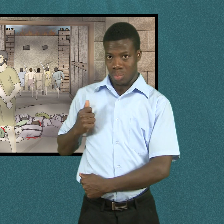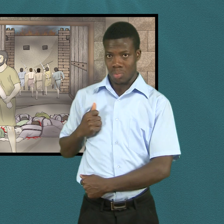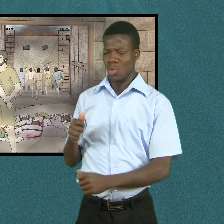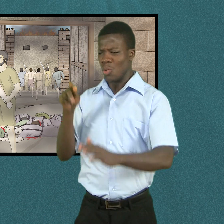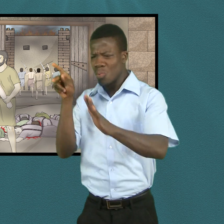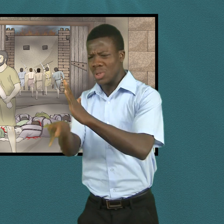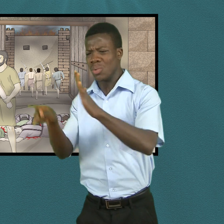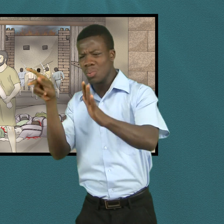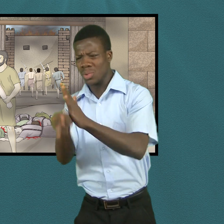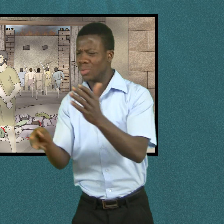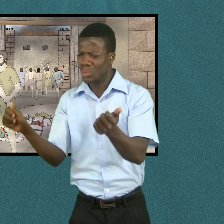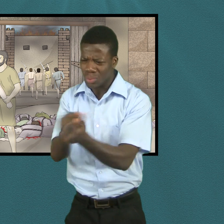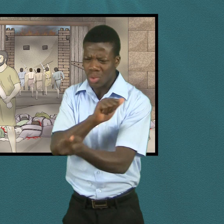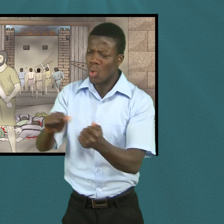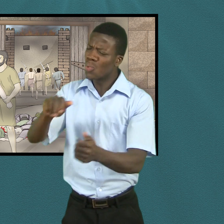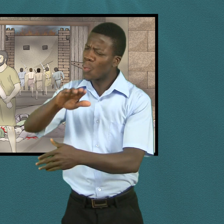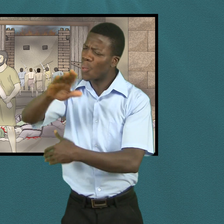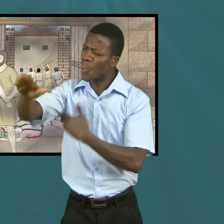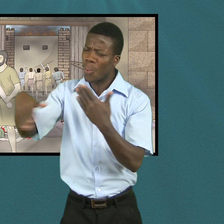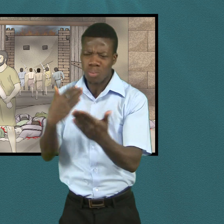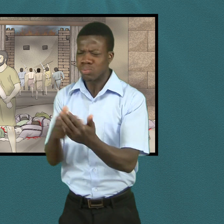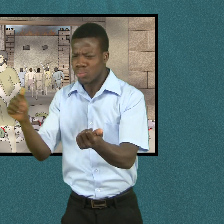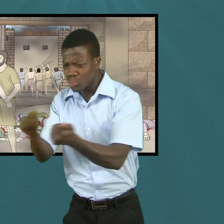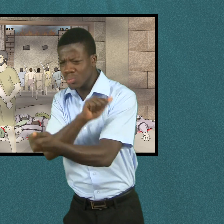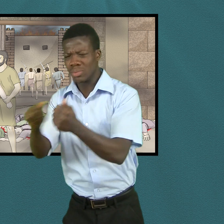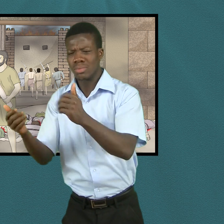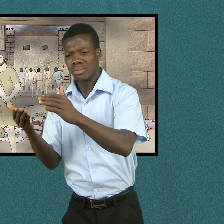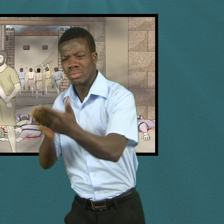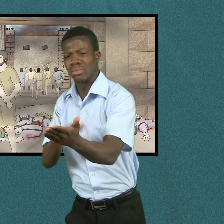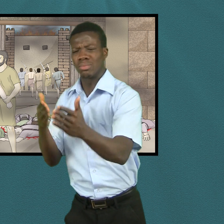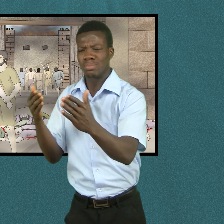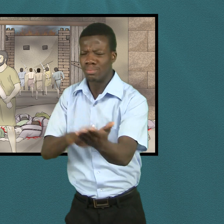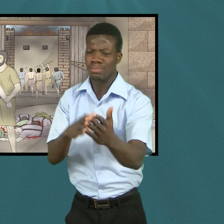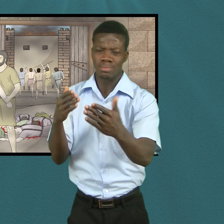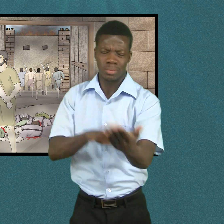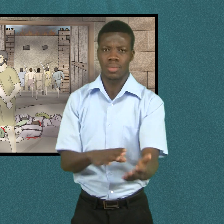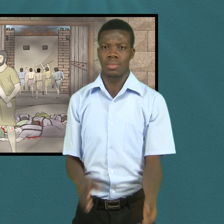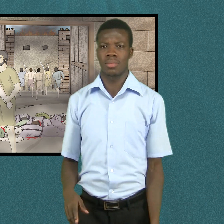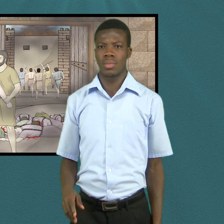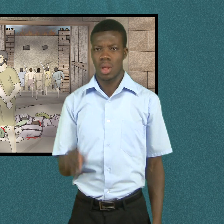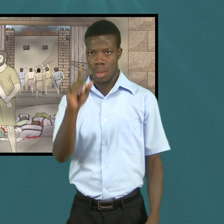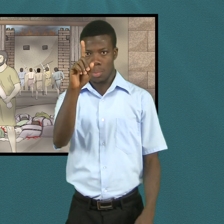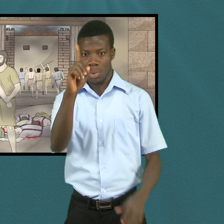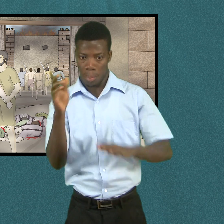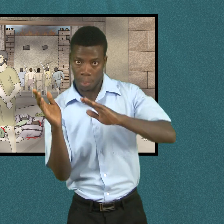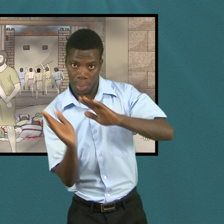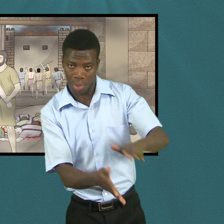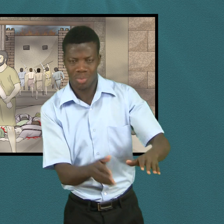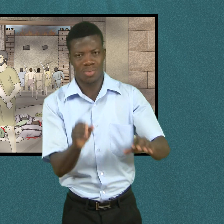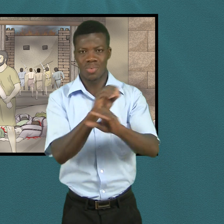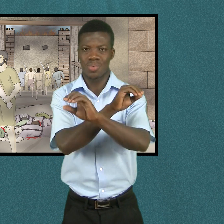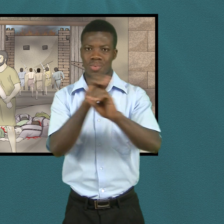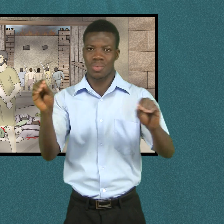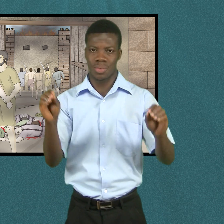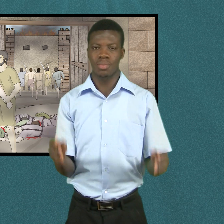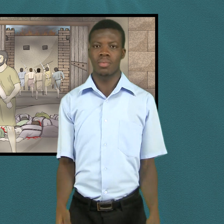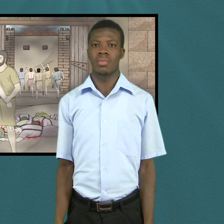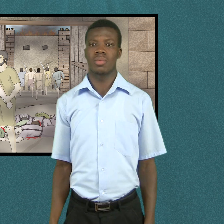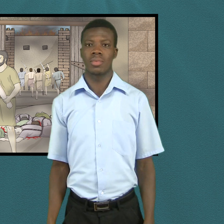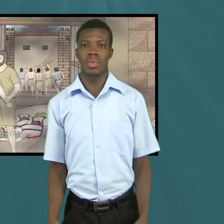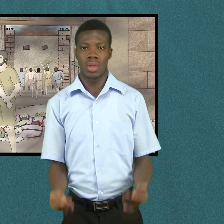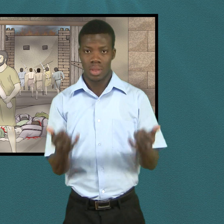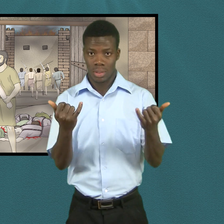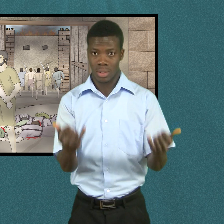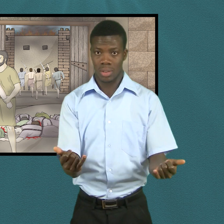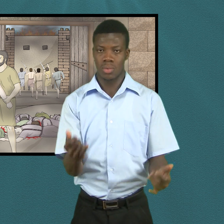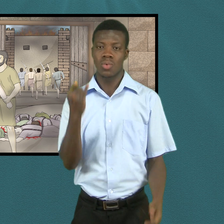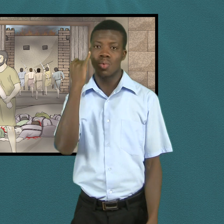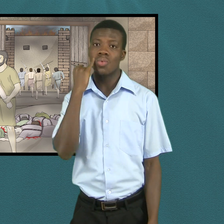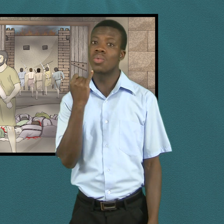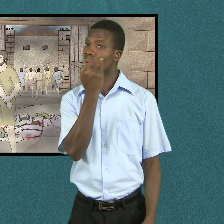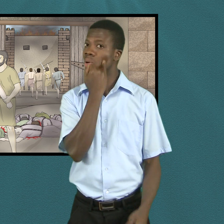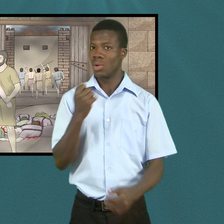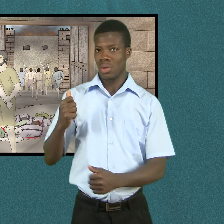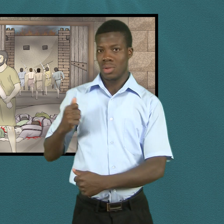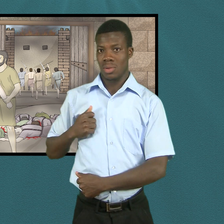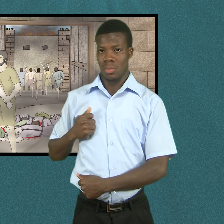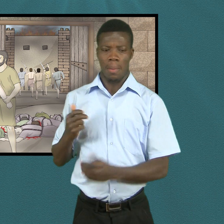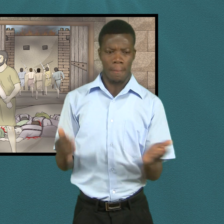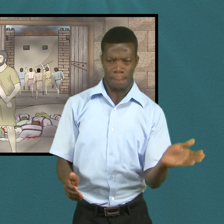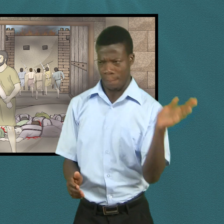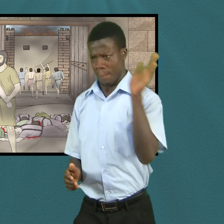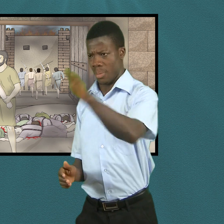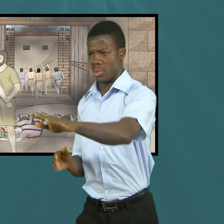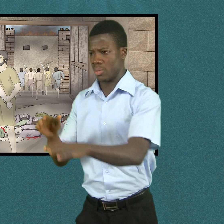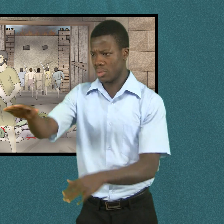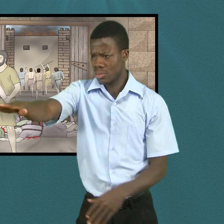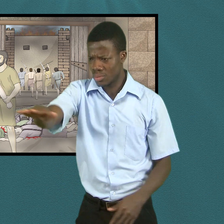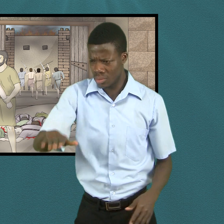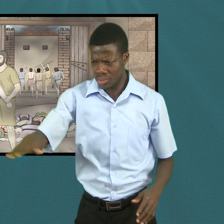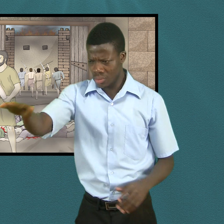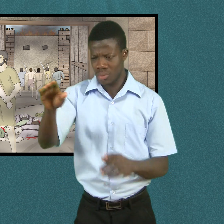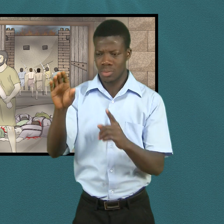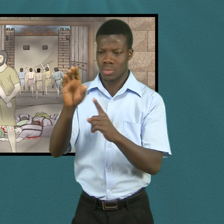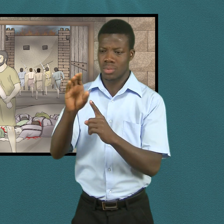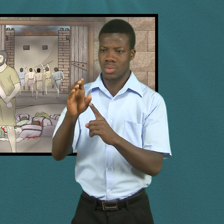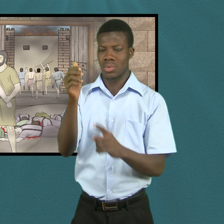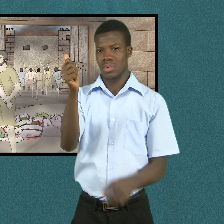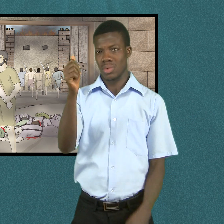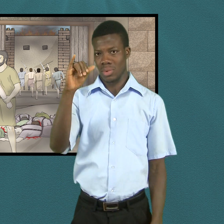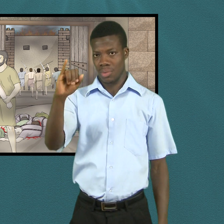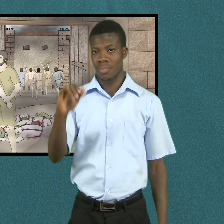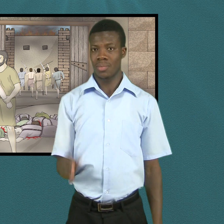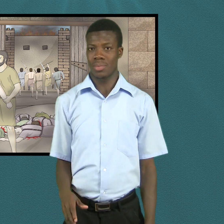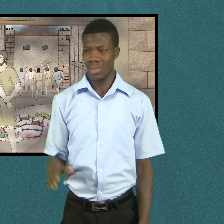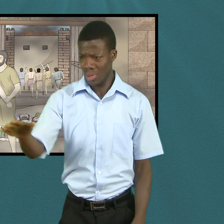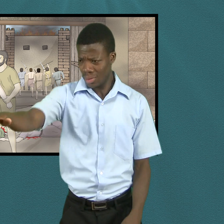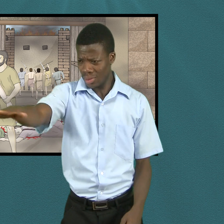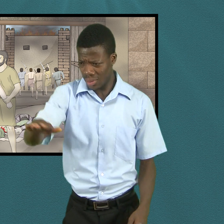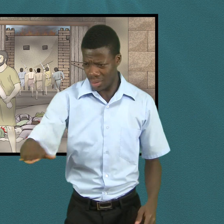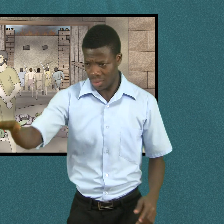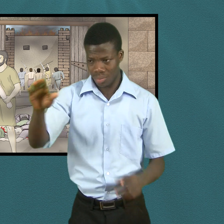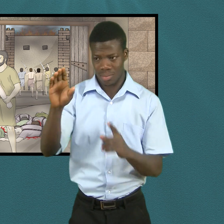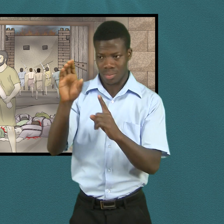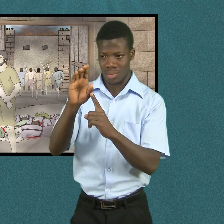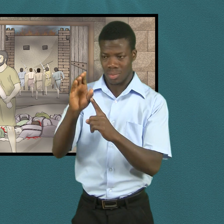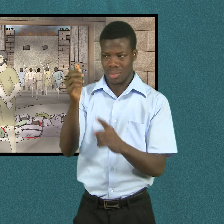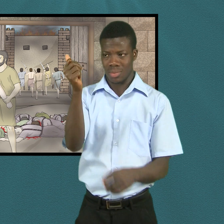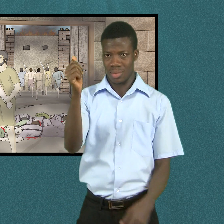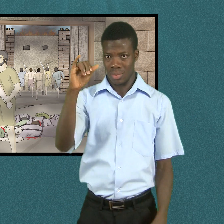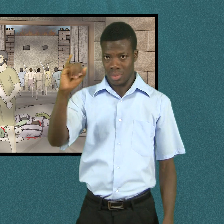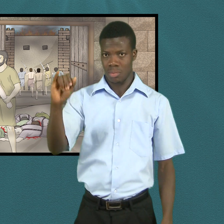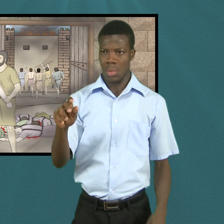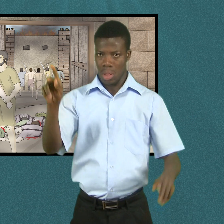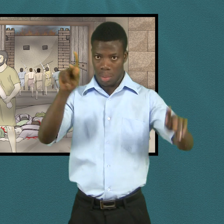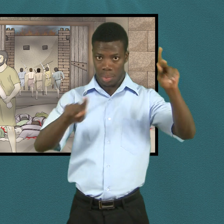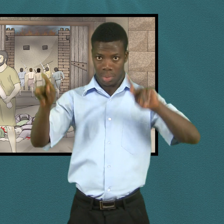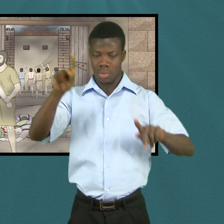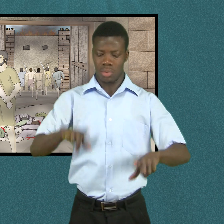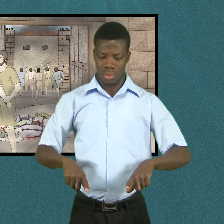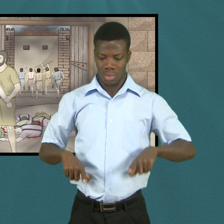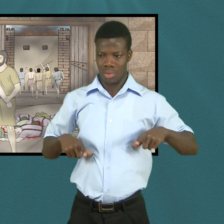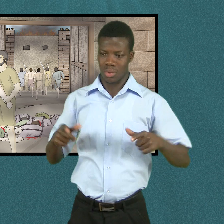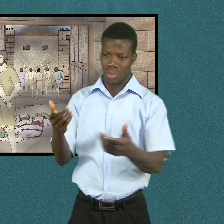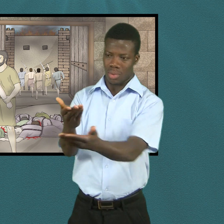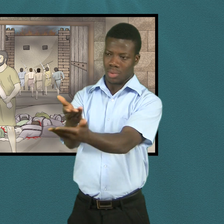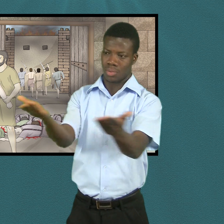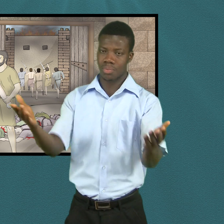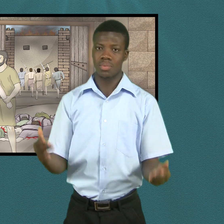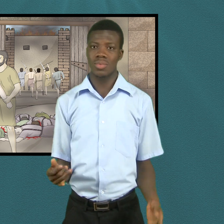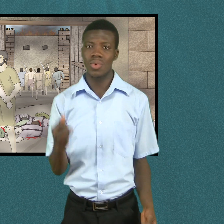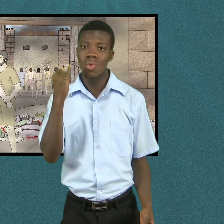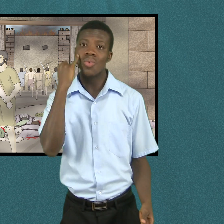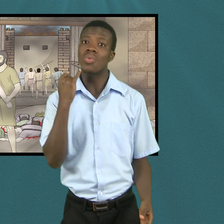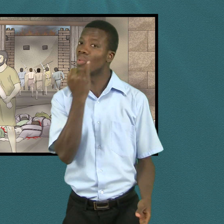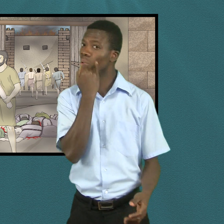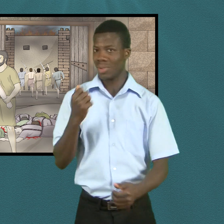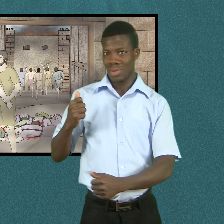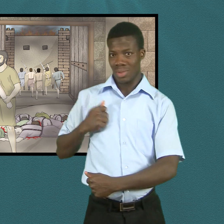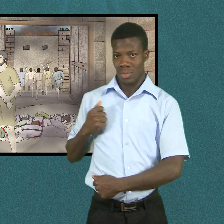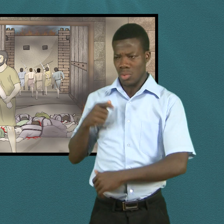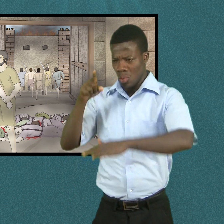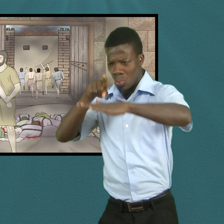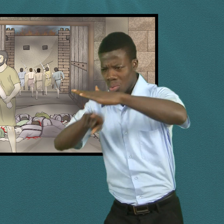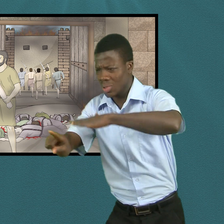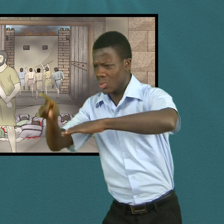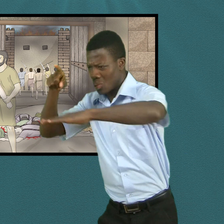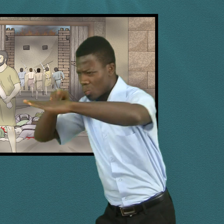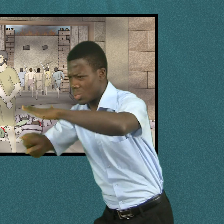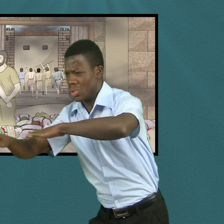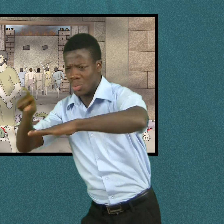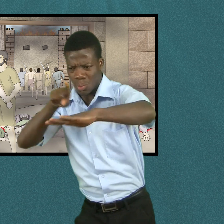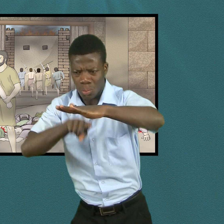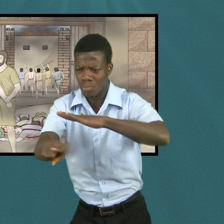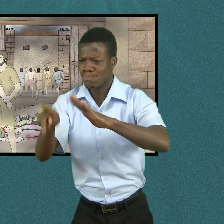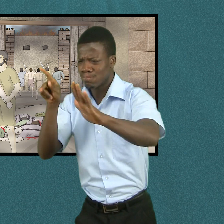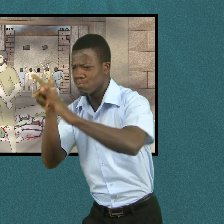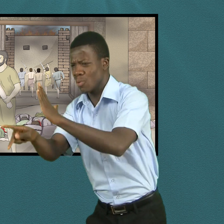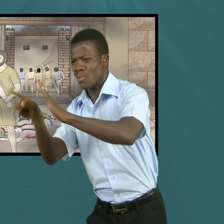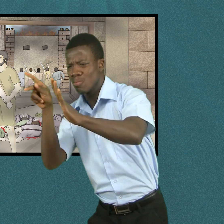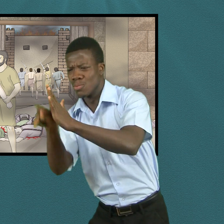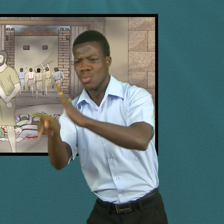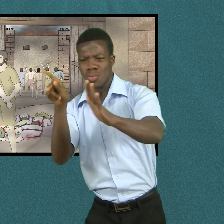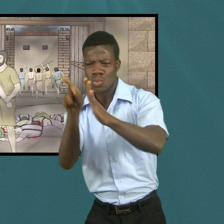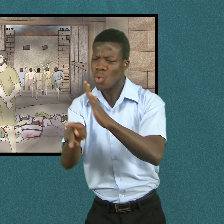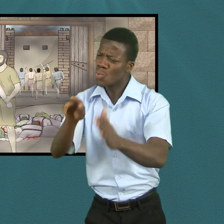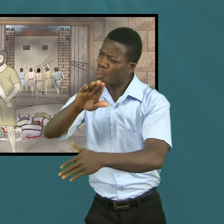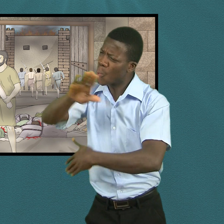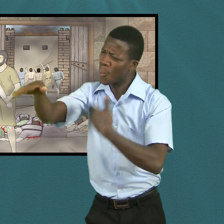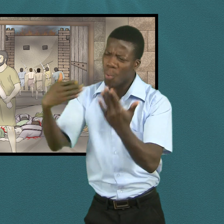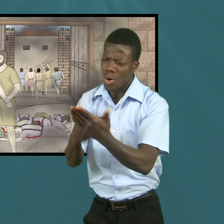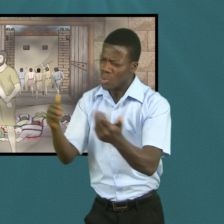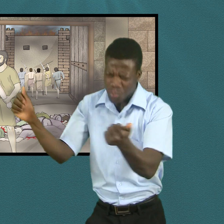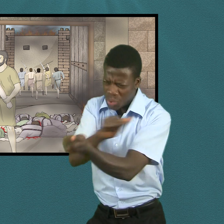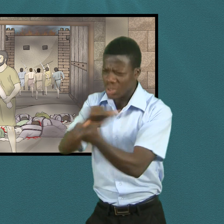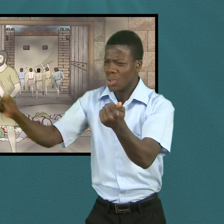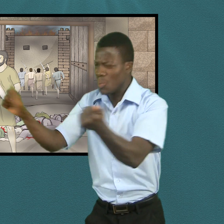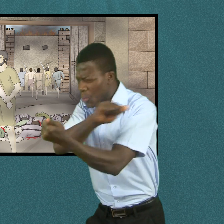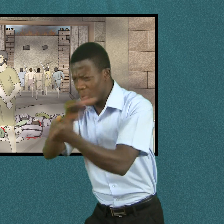Meanwhile, those in the ambush came out of the city against them, and the men of Ai were trapped between the Israelite forces on both sides. So Israel struck them down until no survivor or fugitive remained.